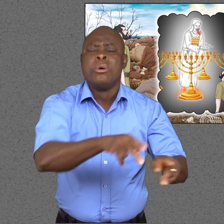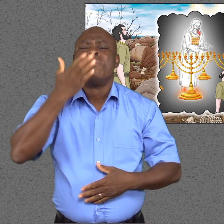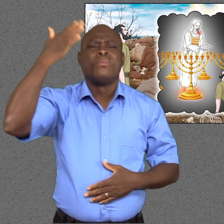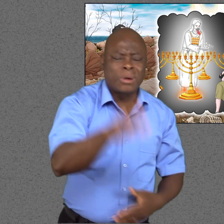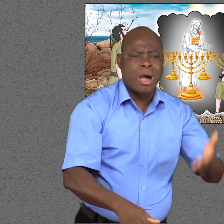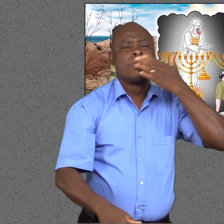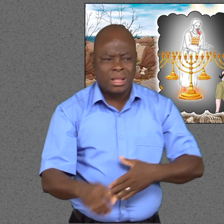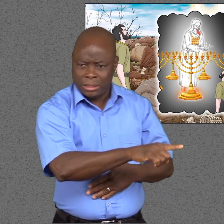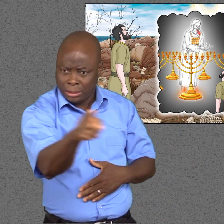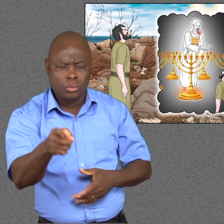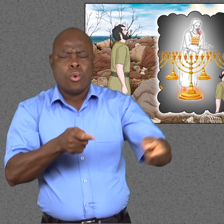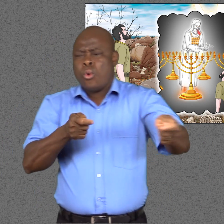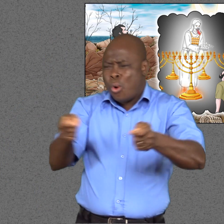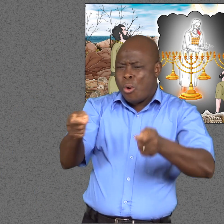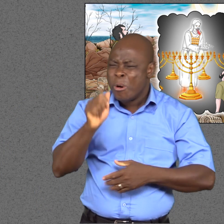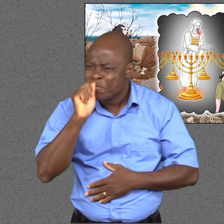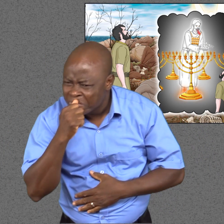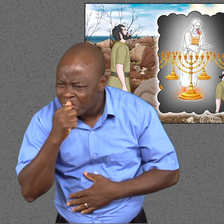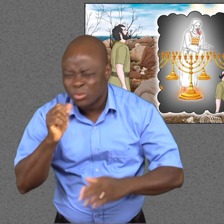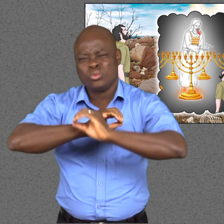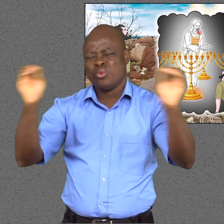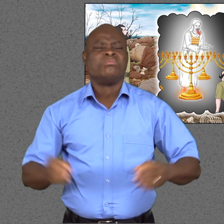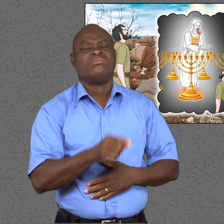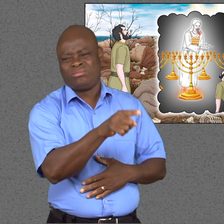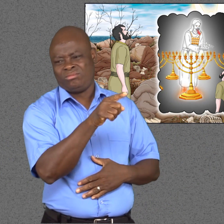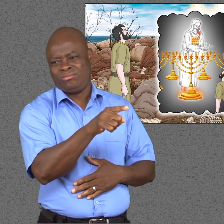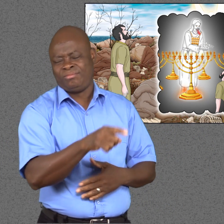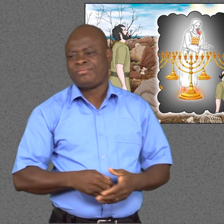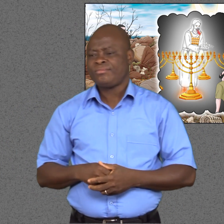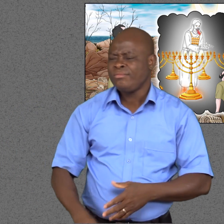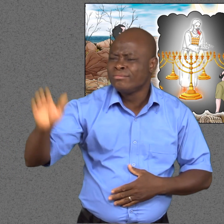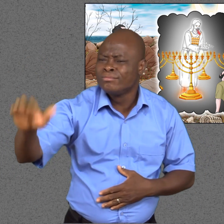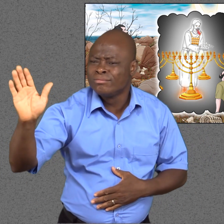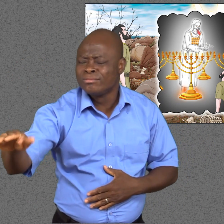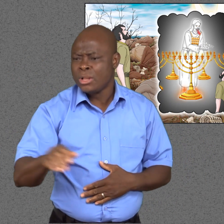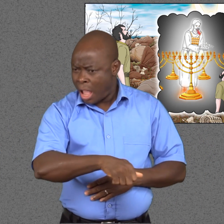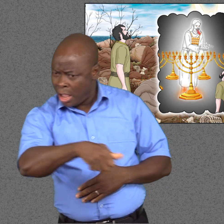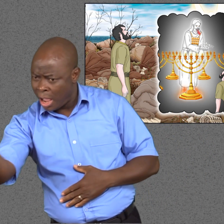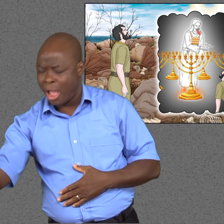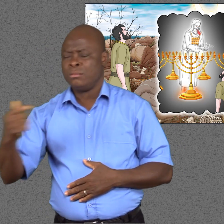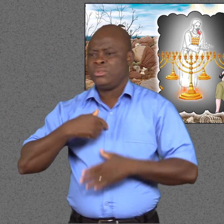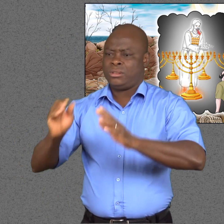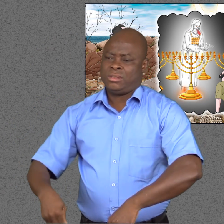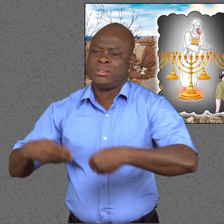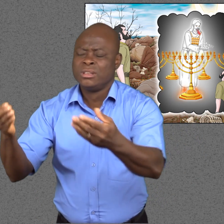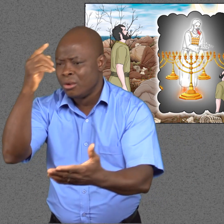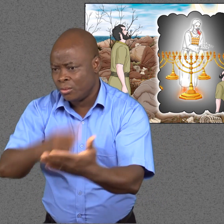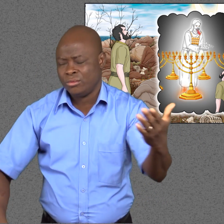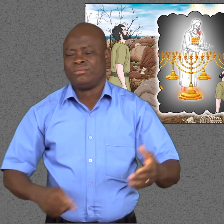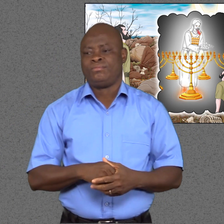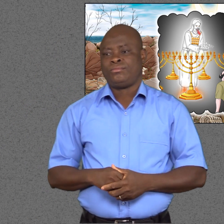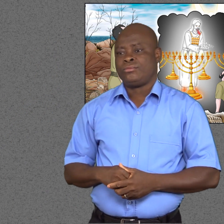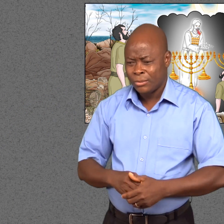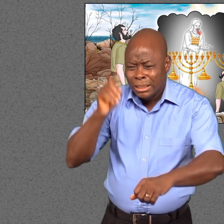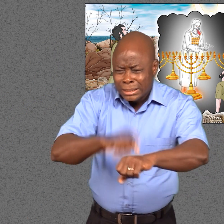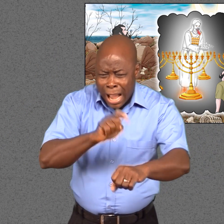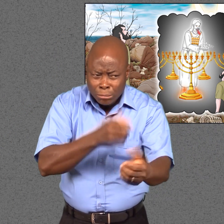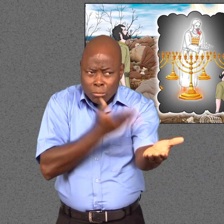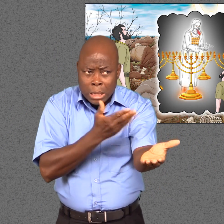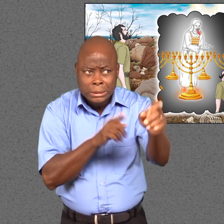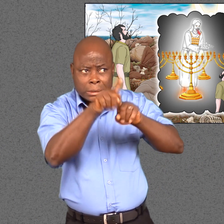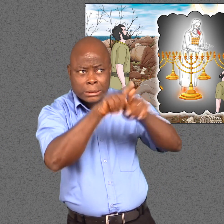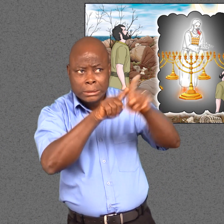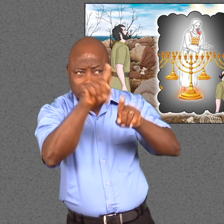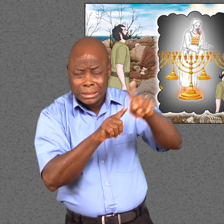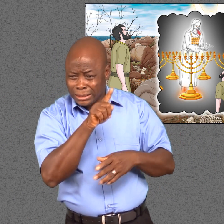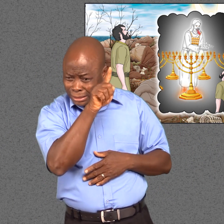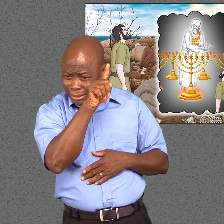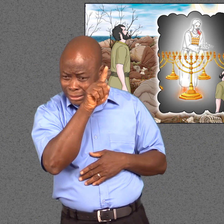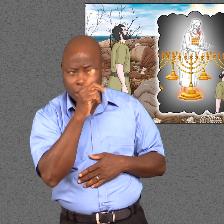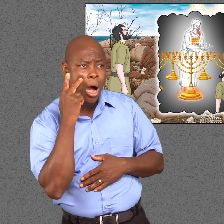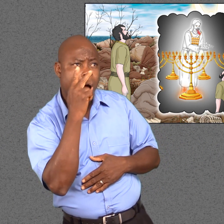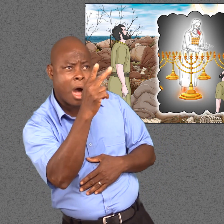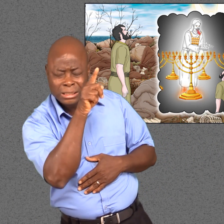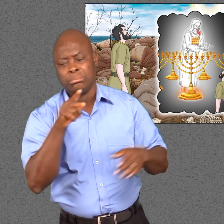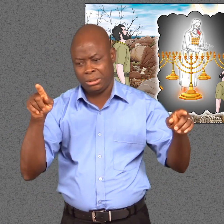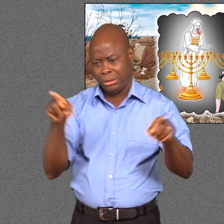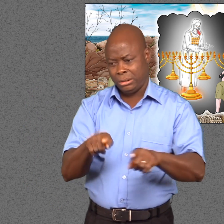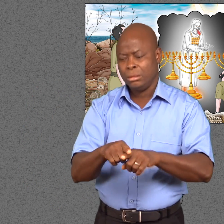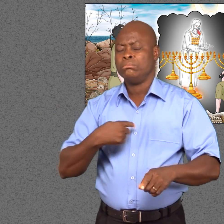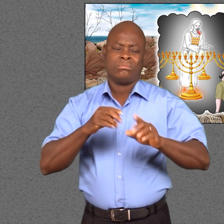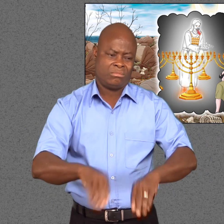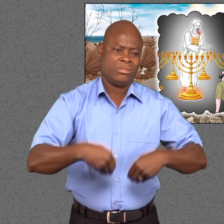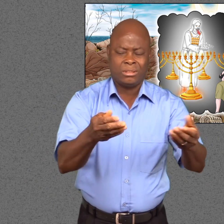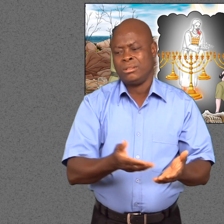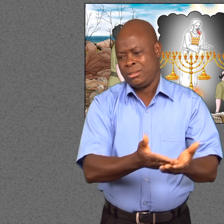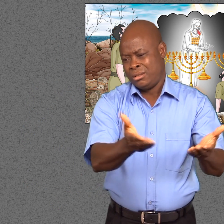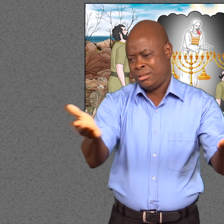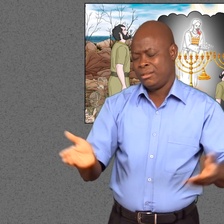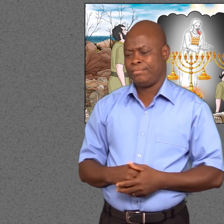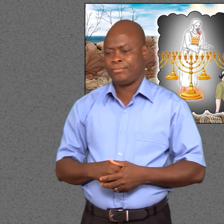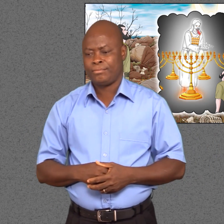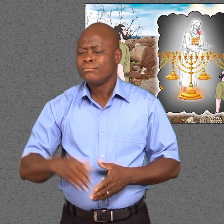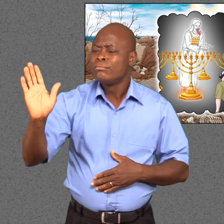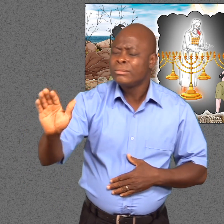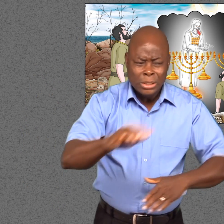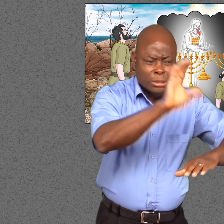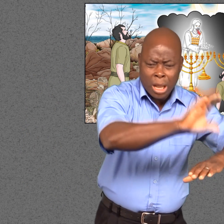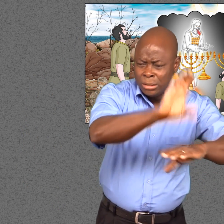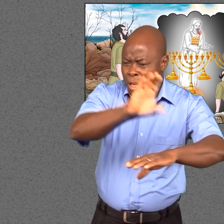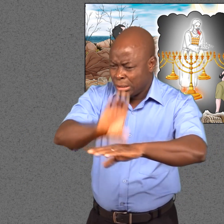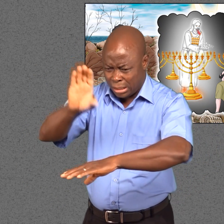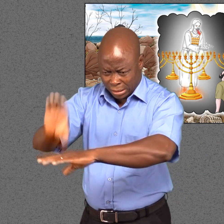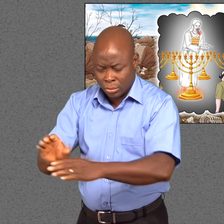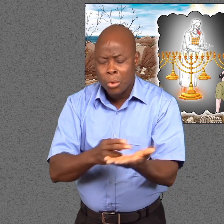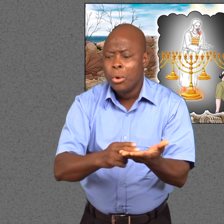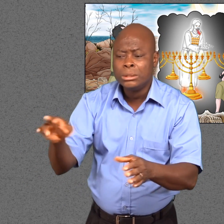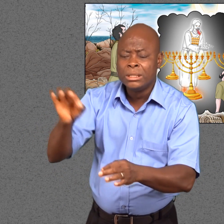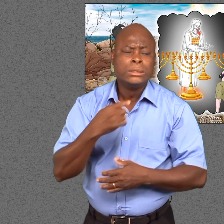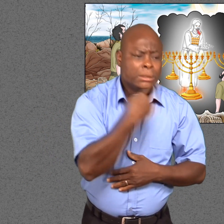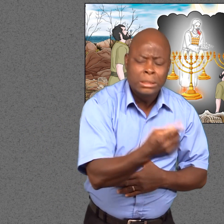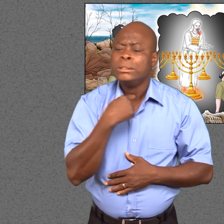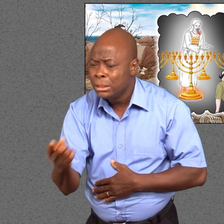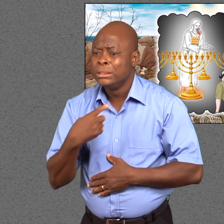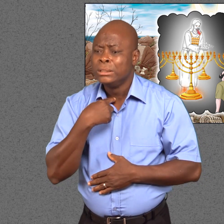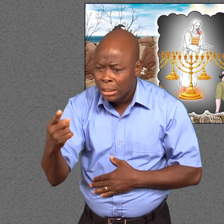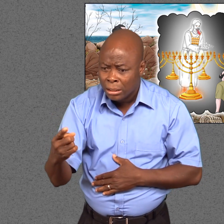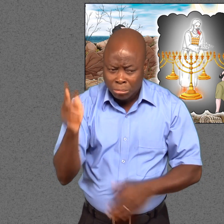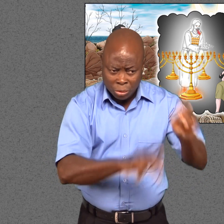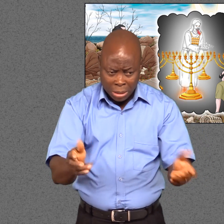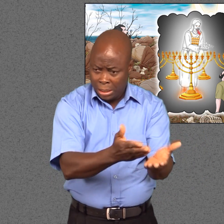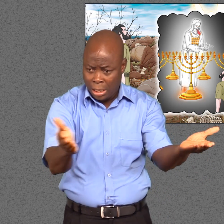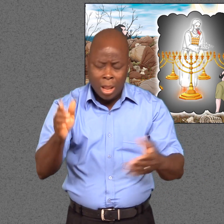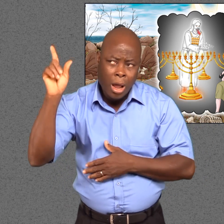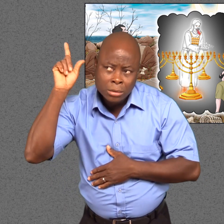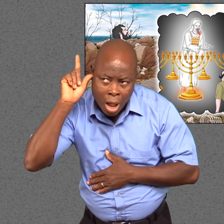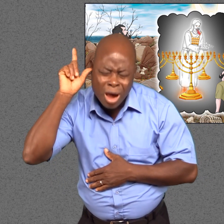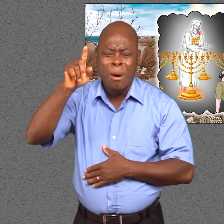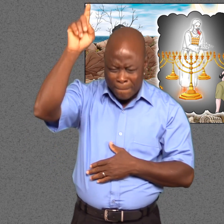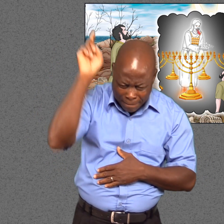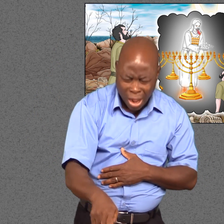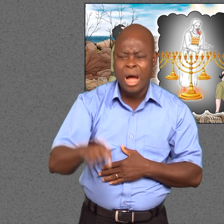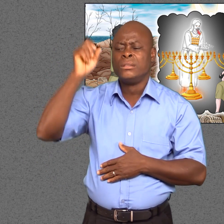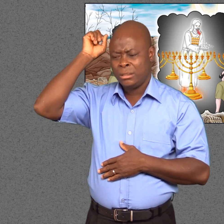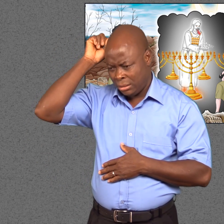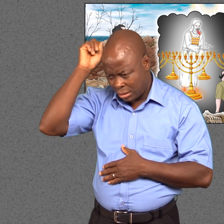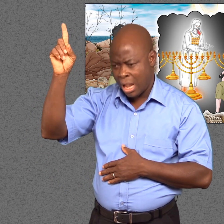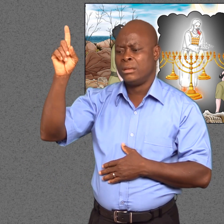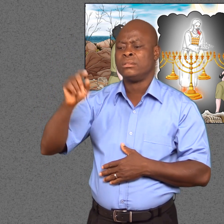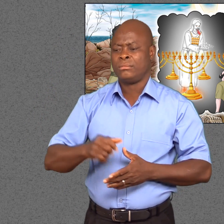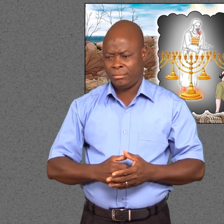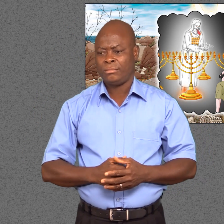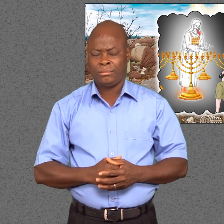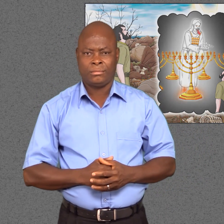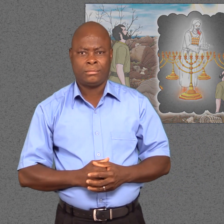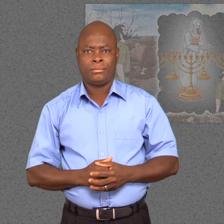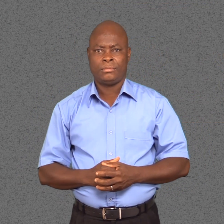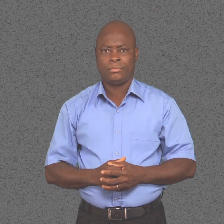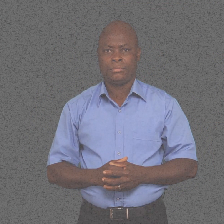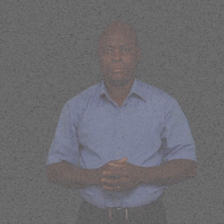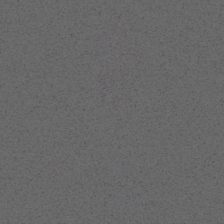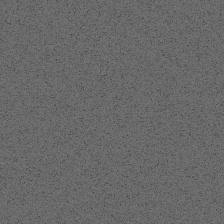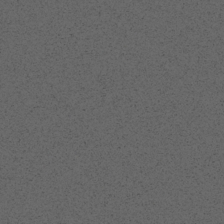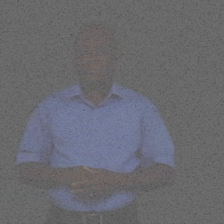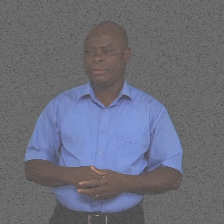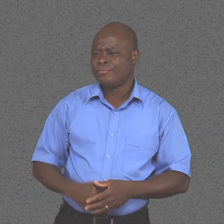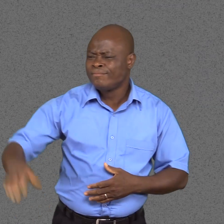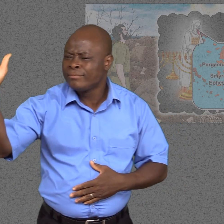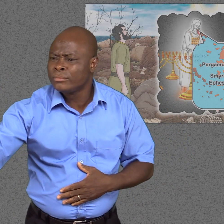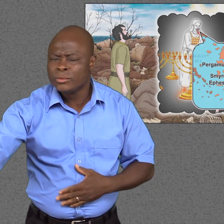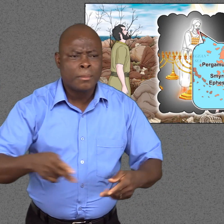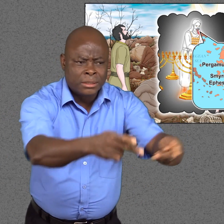And I will give him the morning star. He who has an ear, let him hear what the Spirit says to the churches.